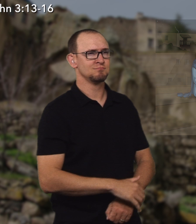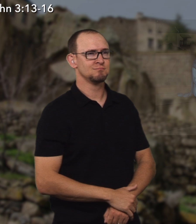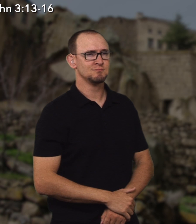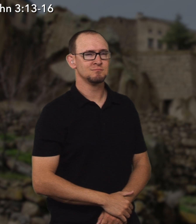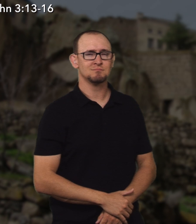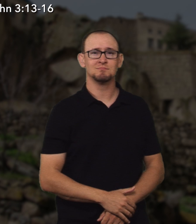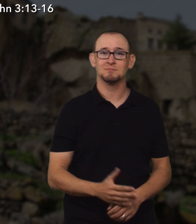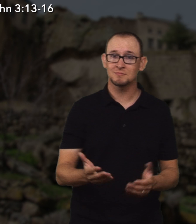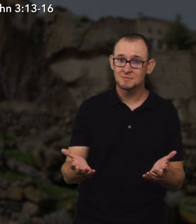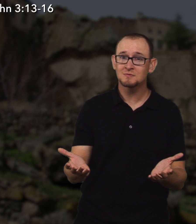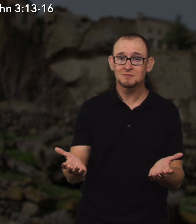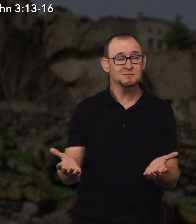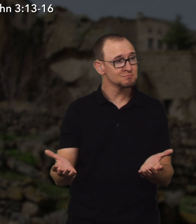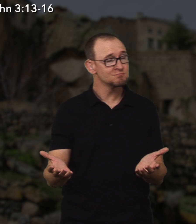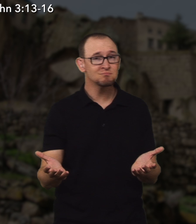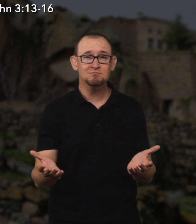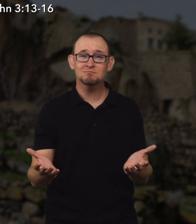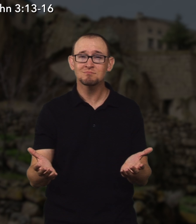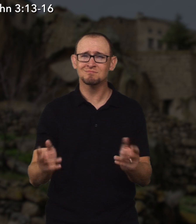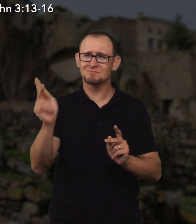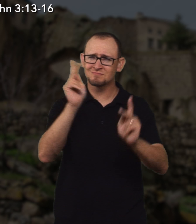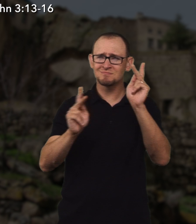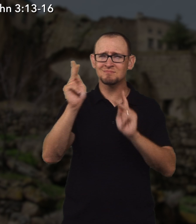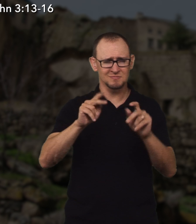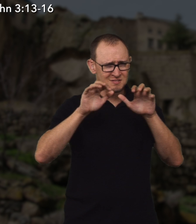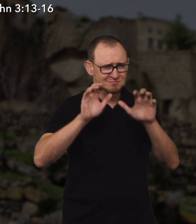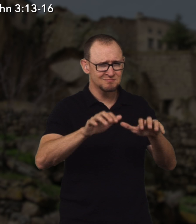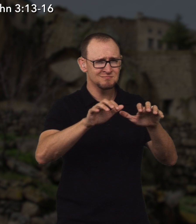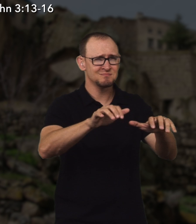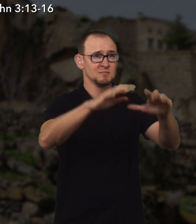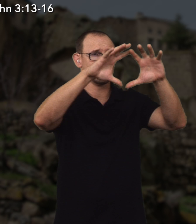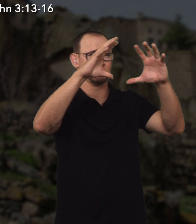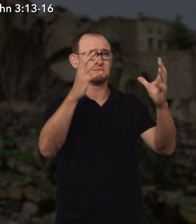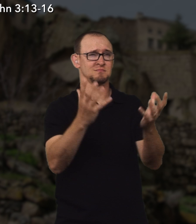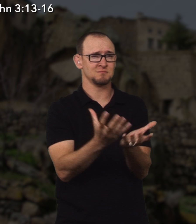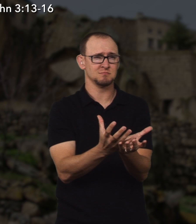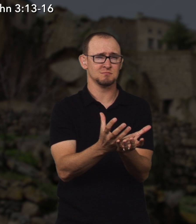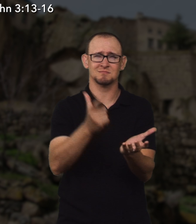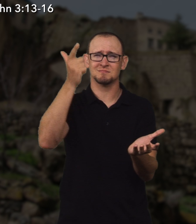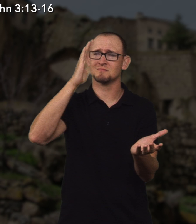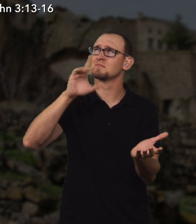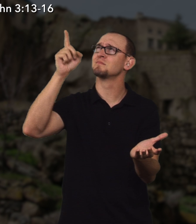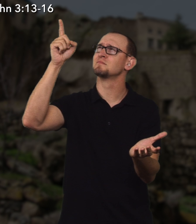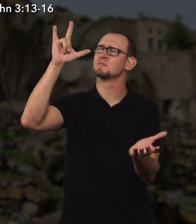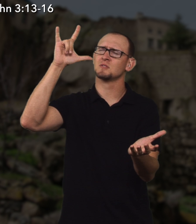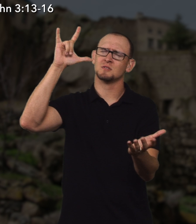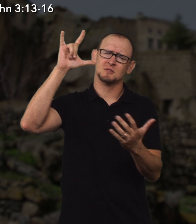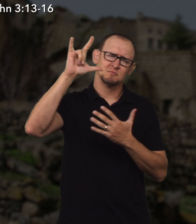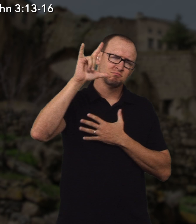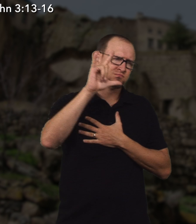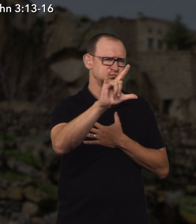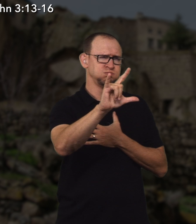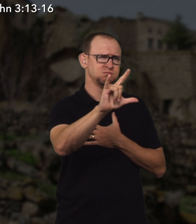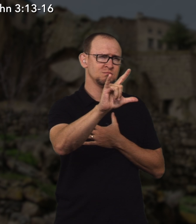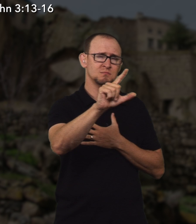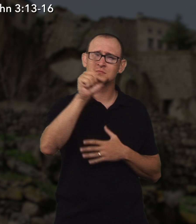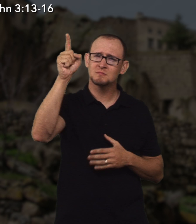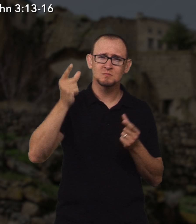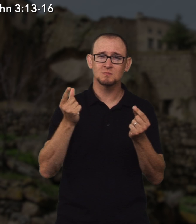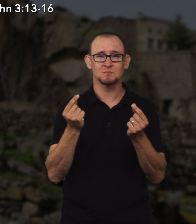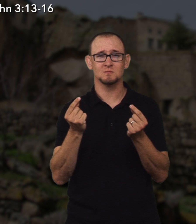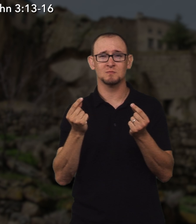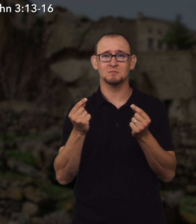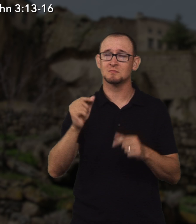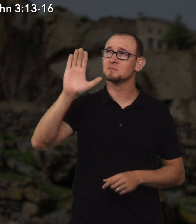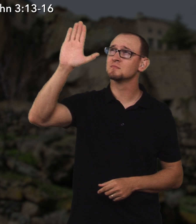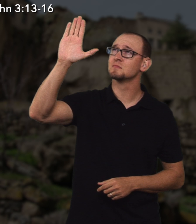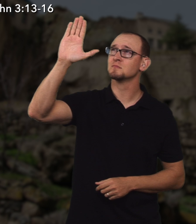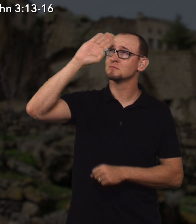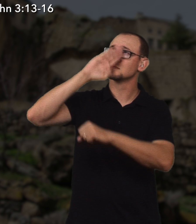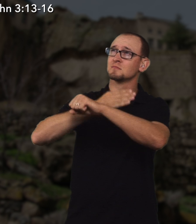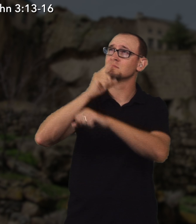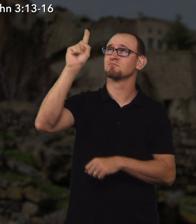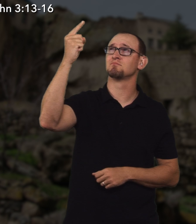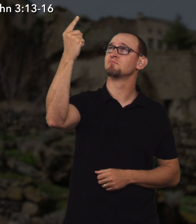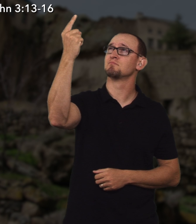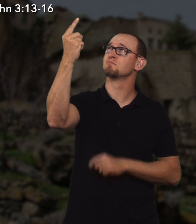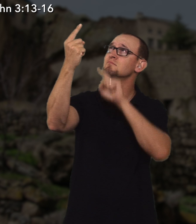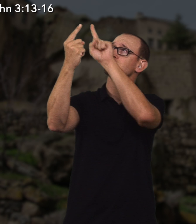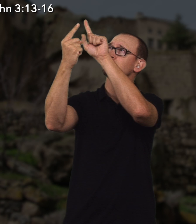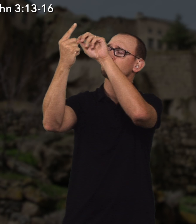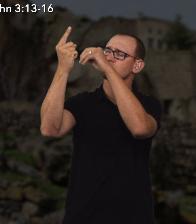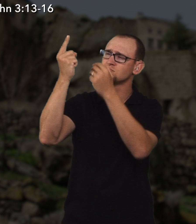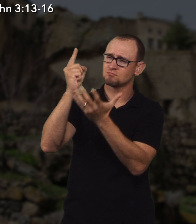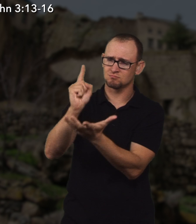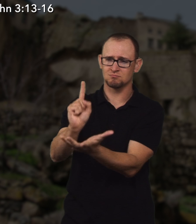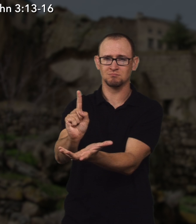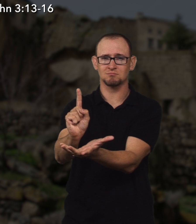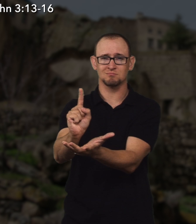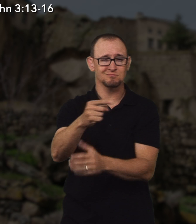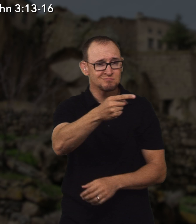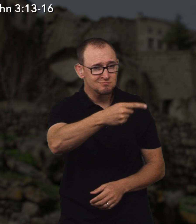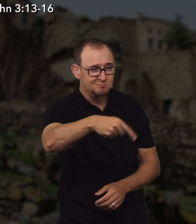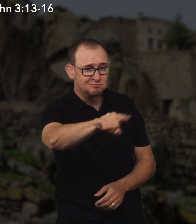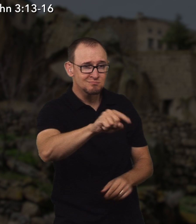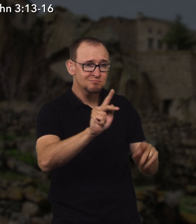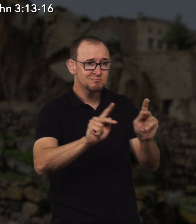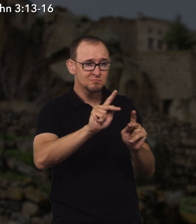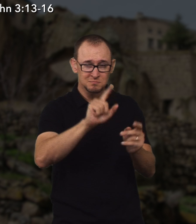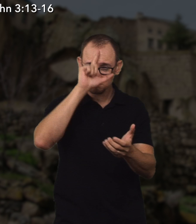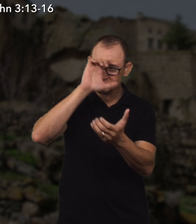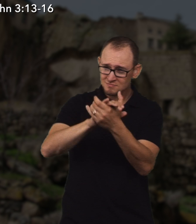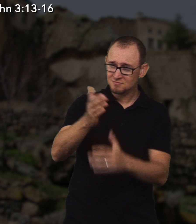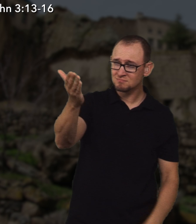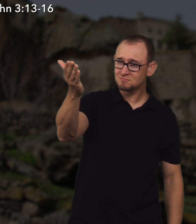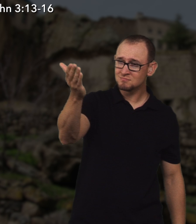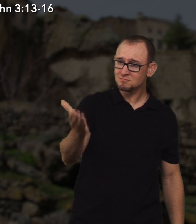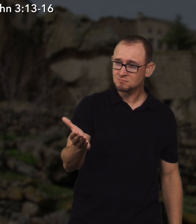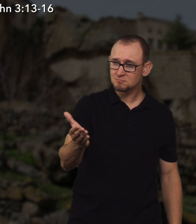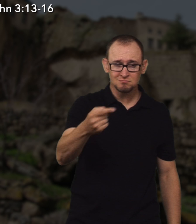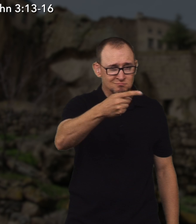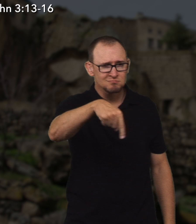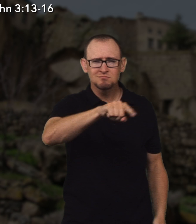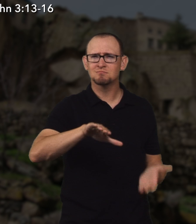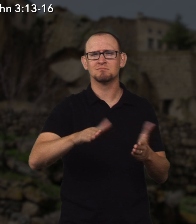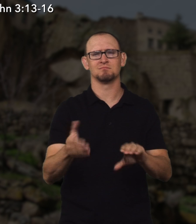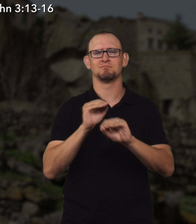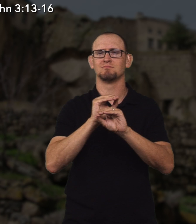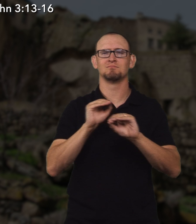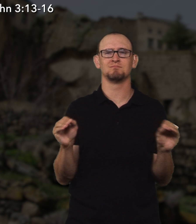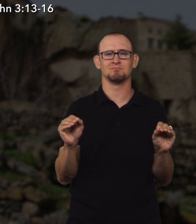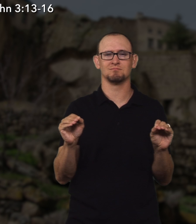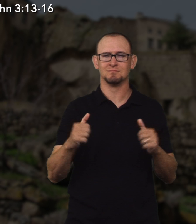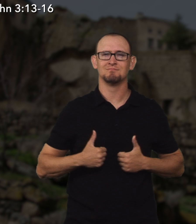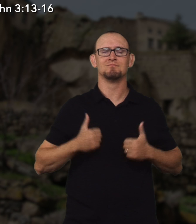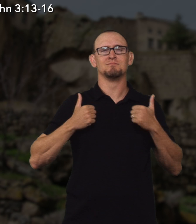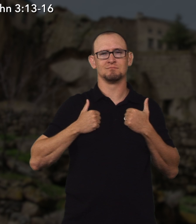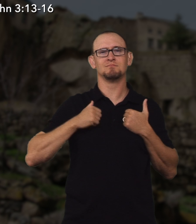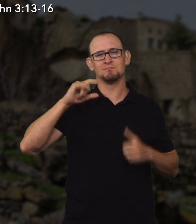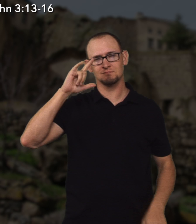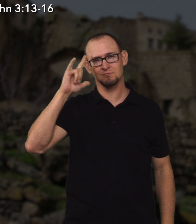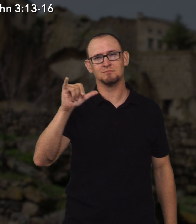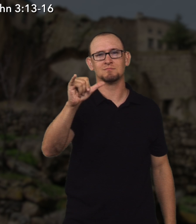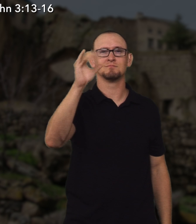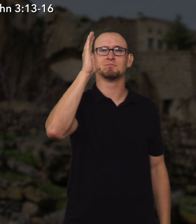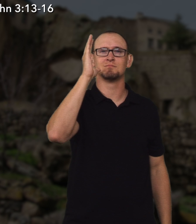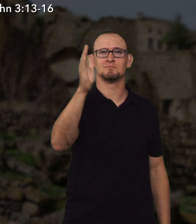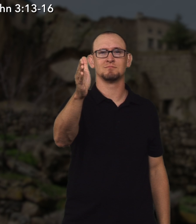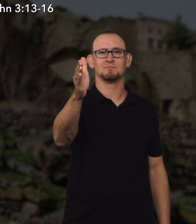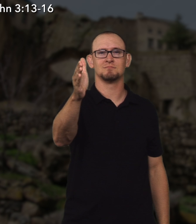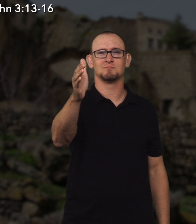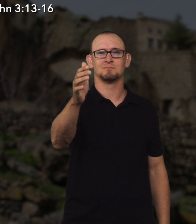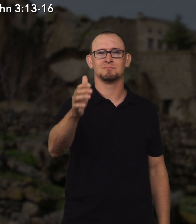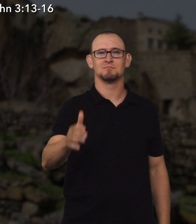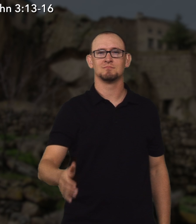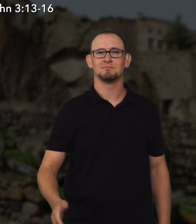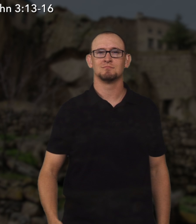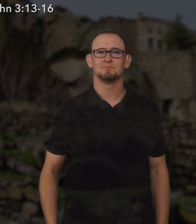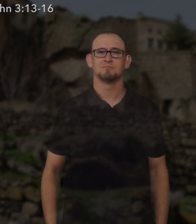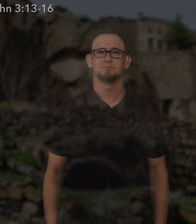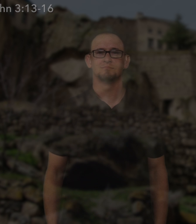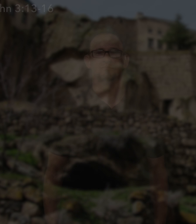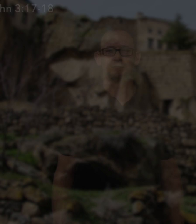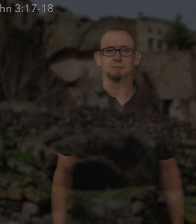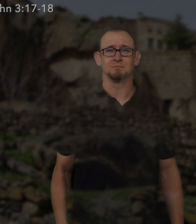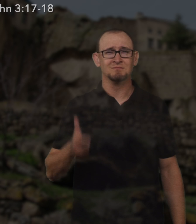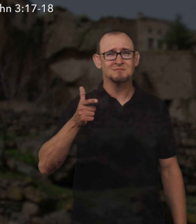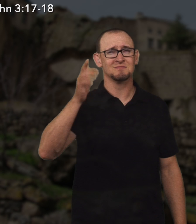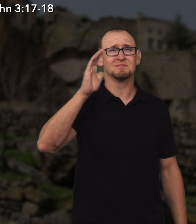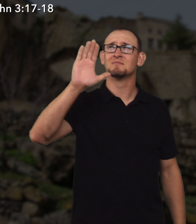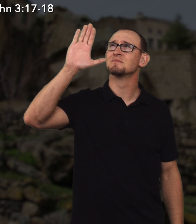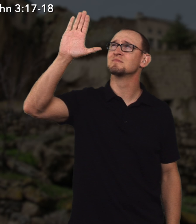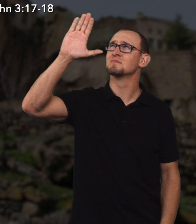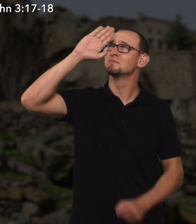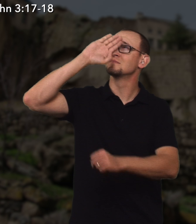For God so loved the world that He gave His one and only Son, that everyone who believes in Him shall not perish but have eternal life.